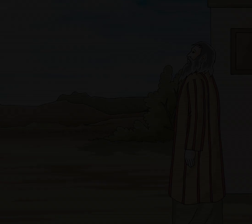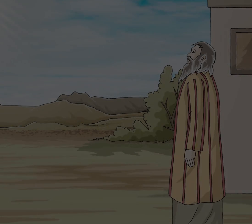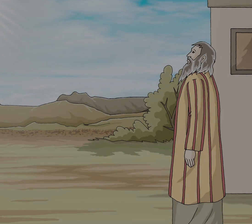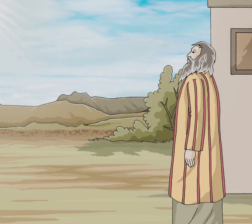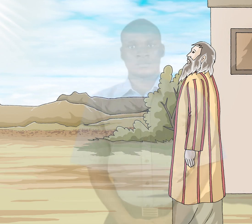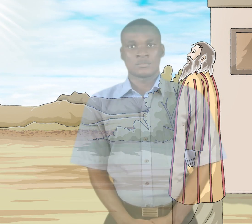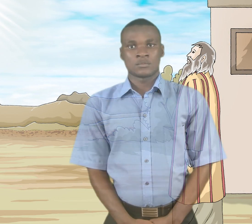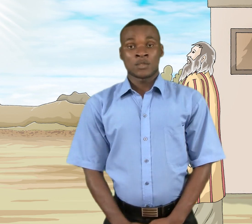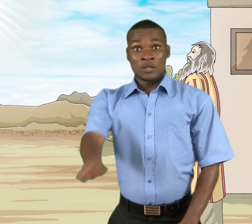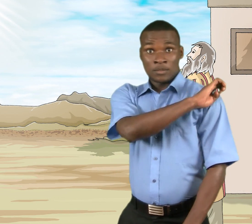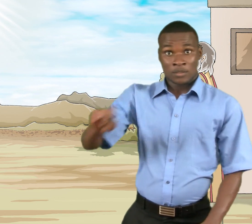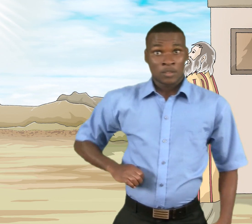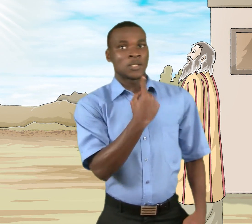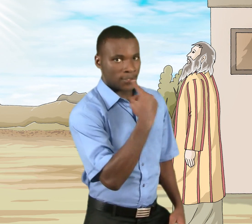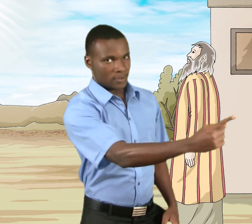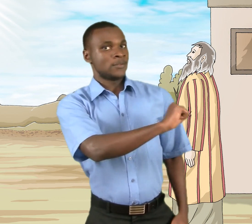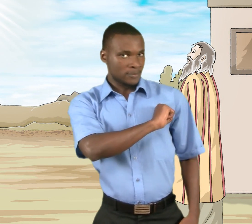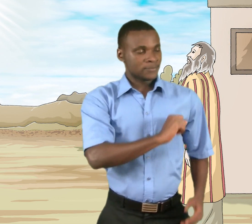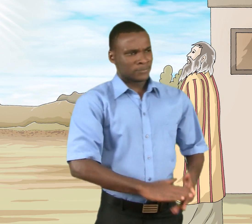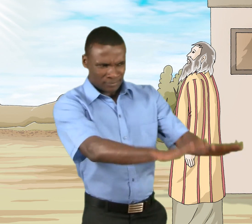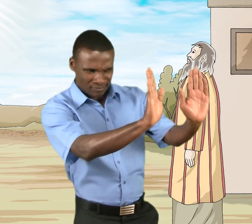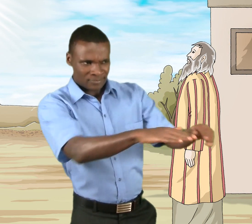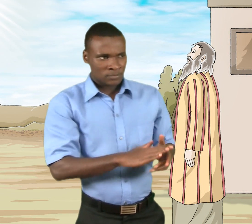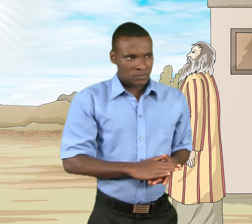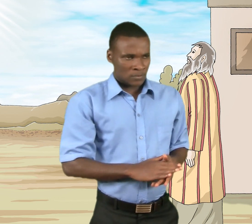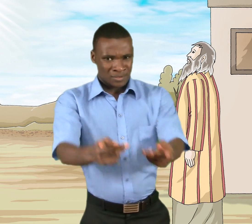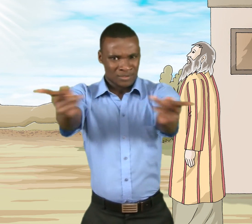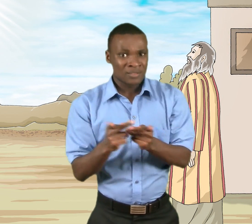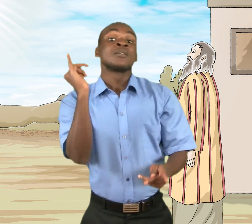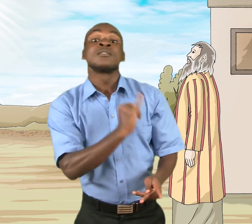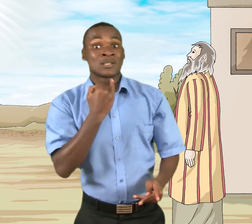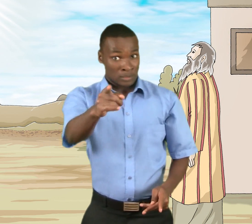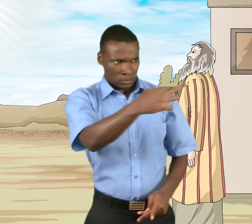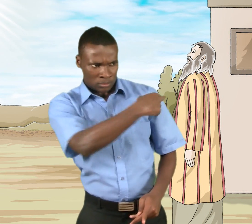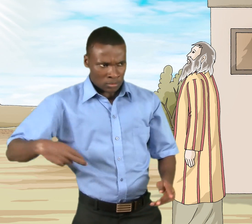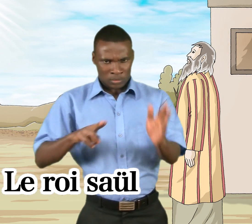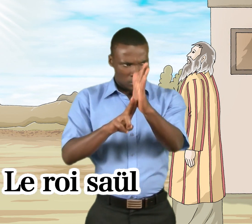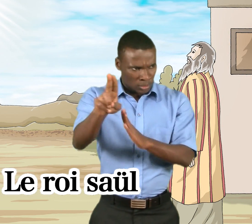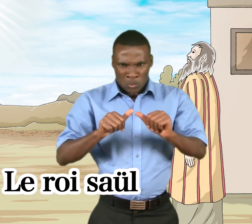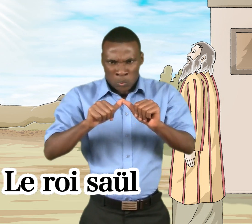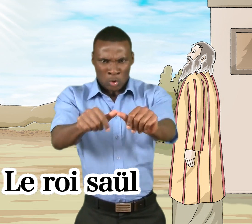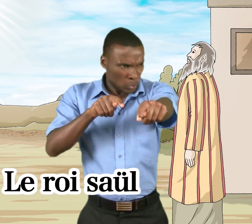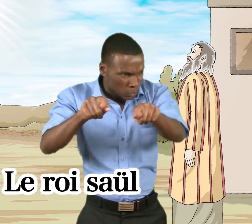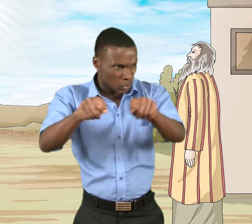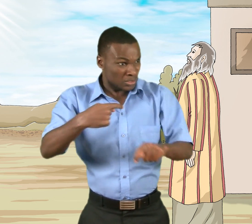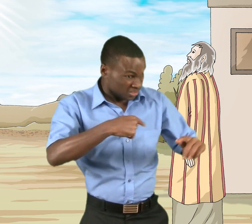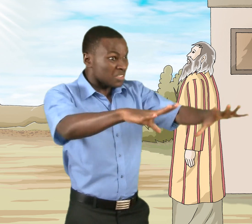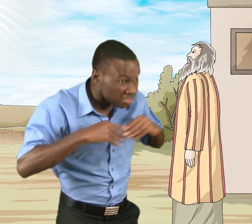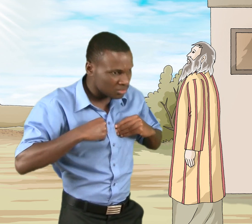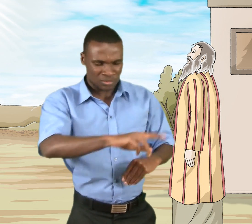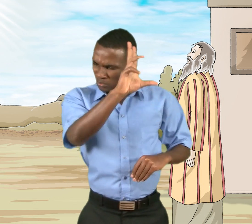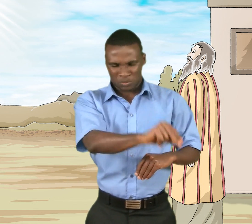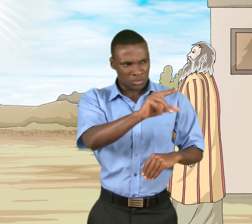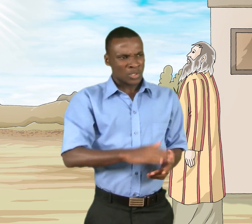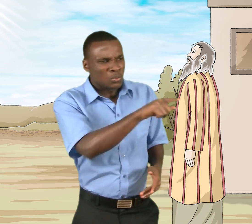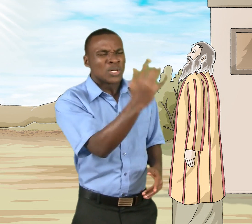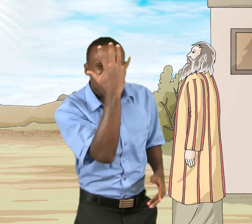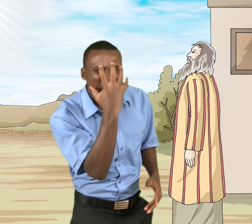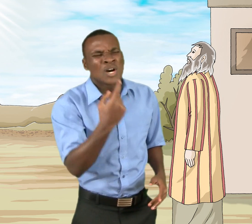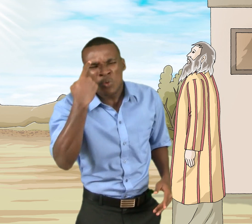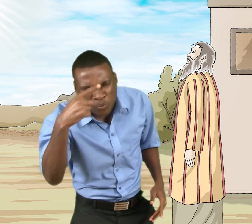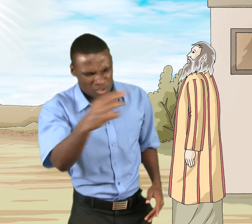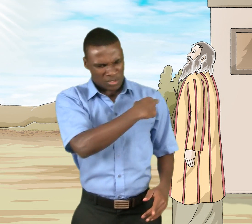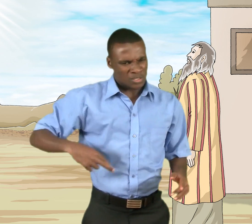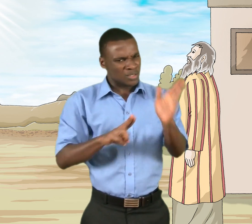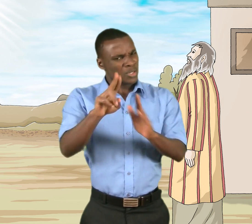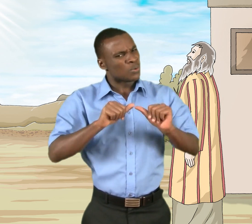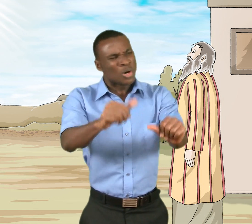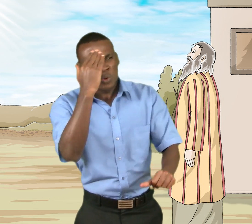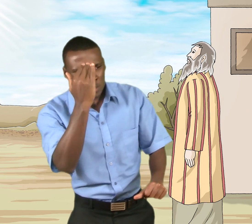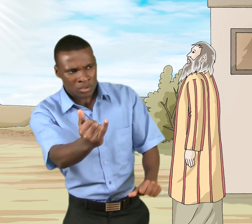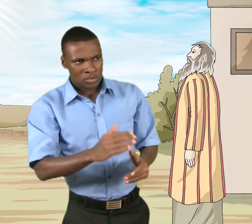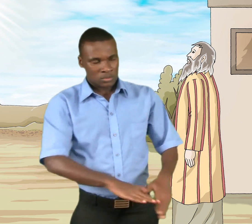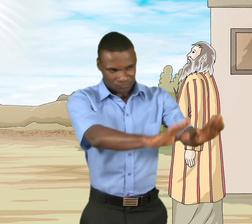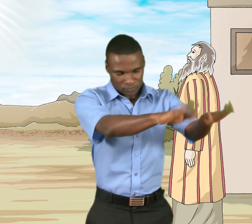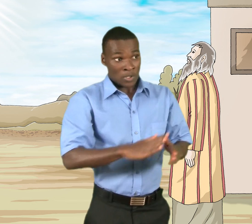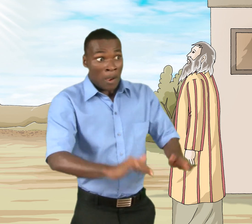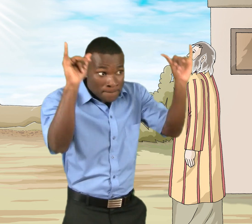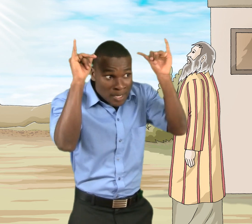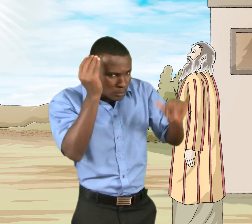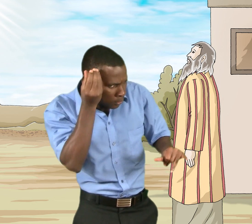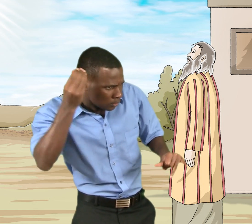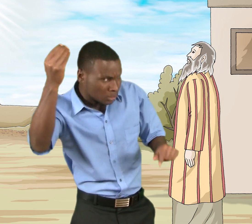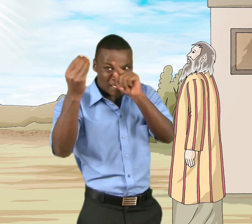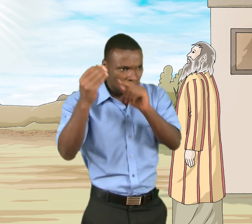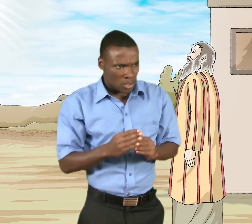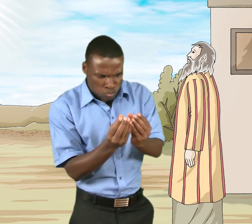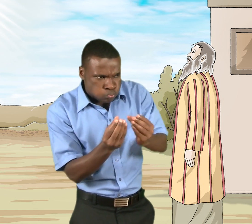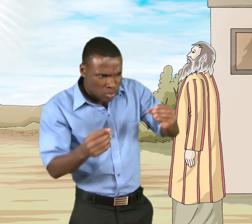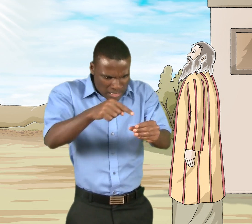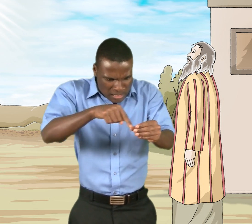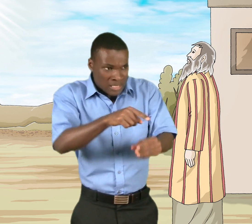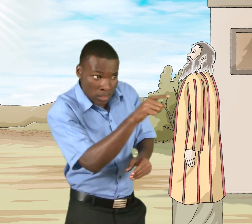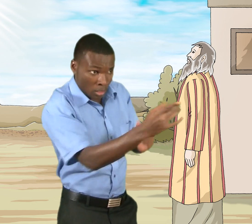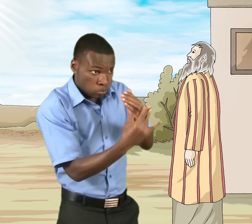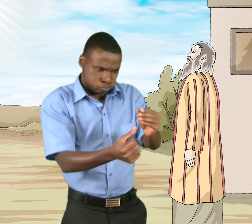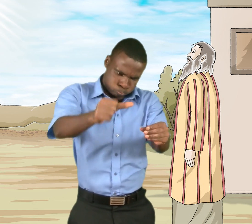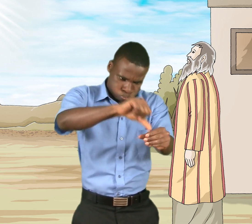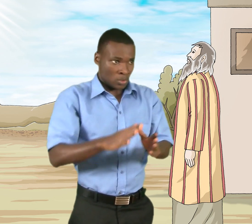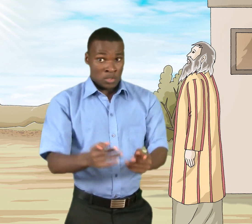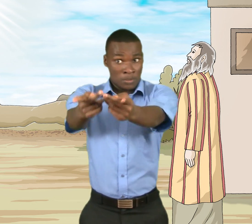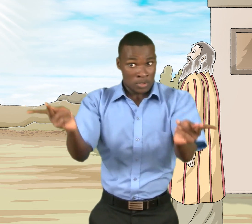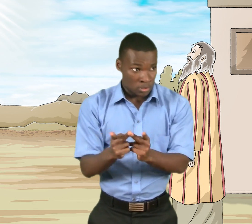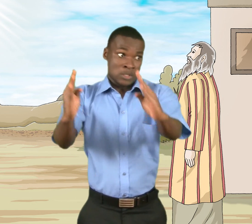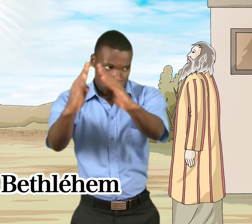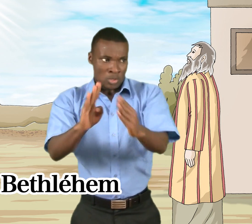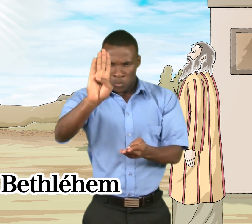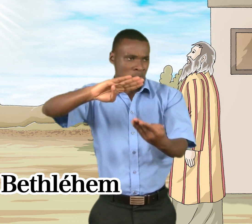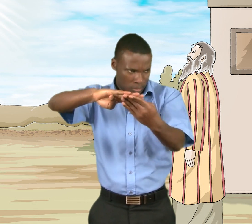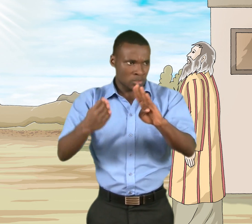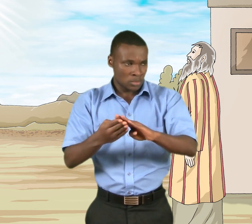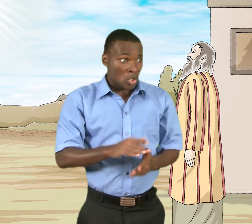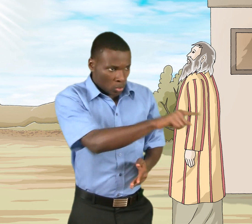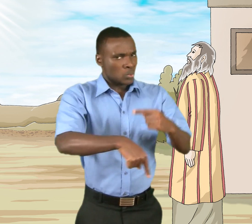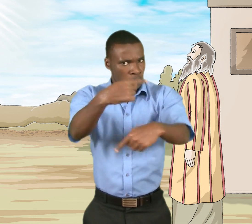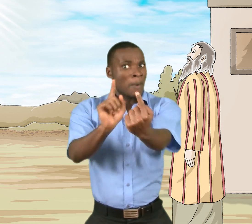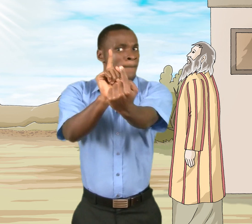Now the LORD said to Samuel, “How long are you going to mourn for Saul, since I have rejected him as king over Israel?